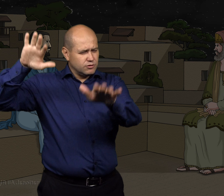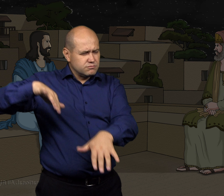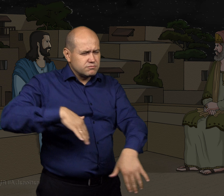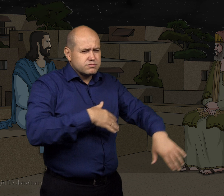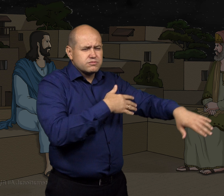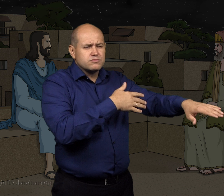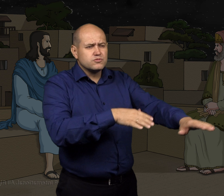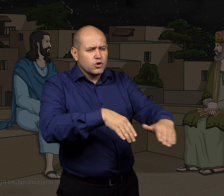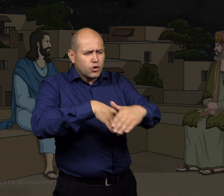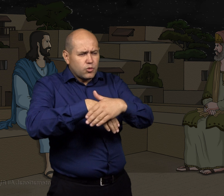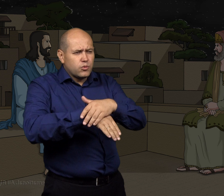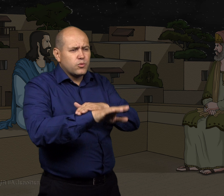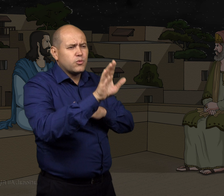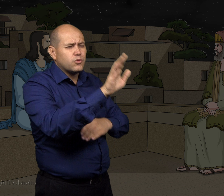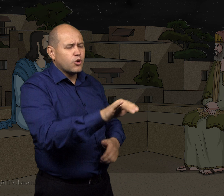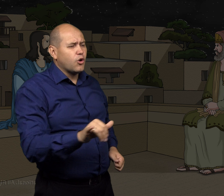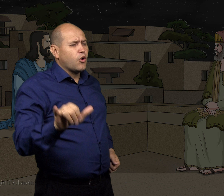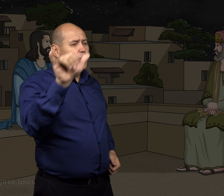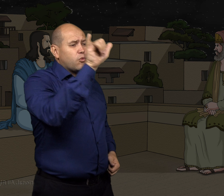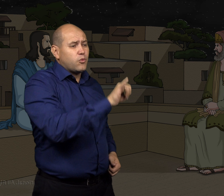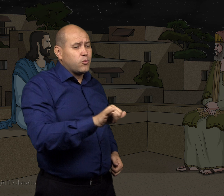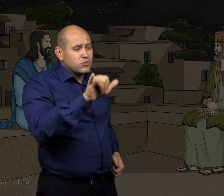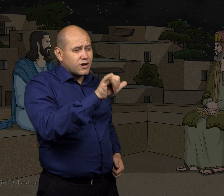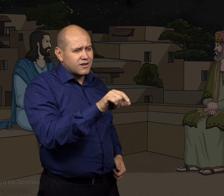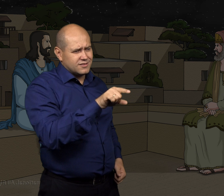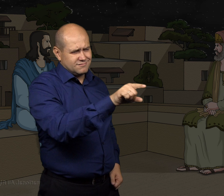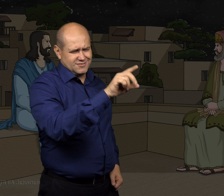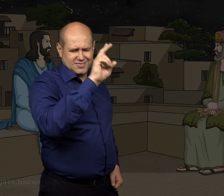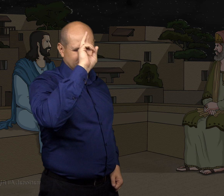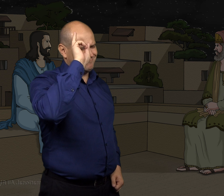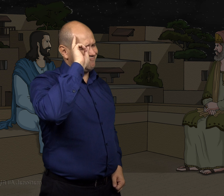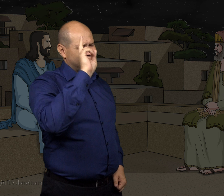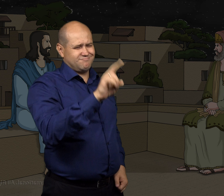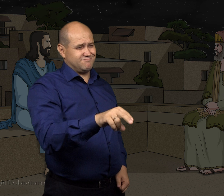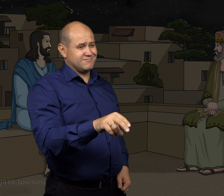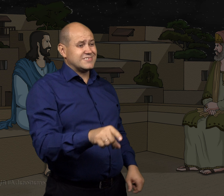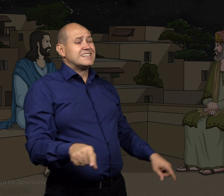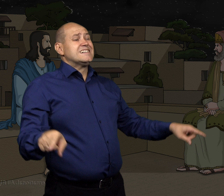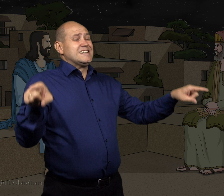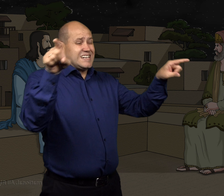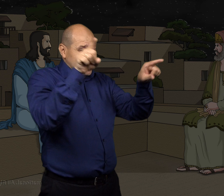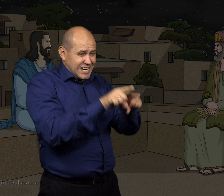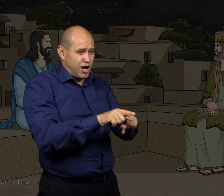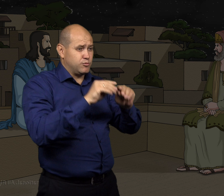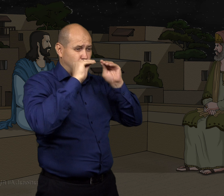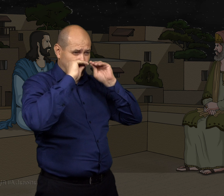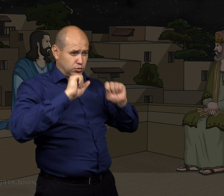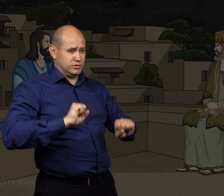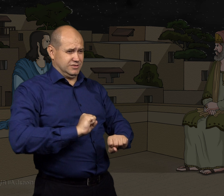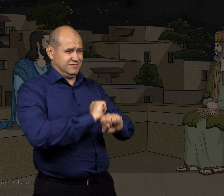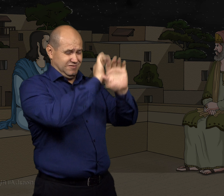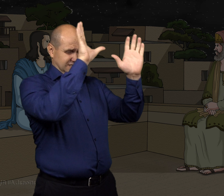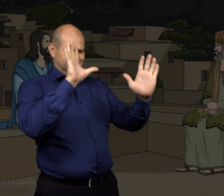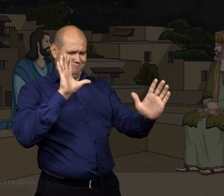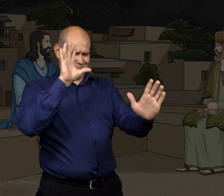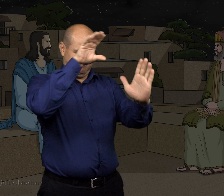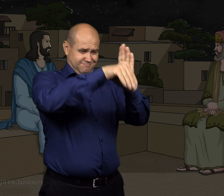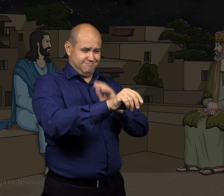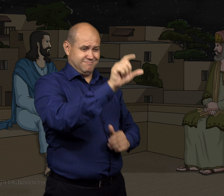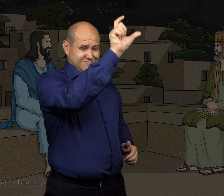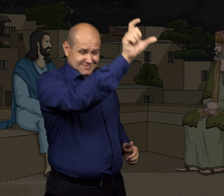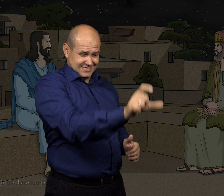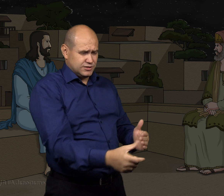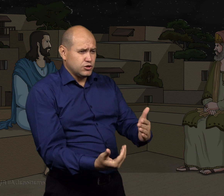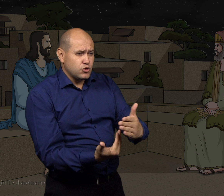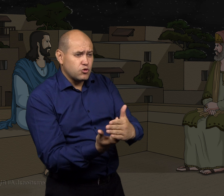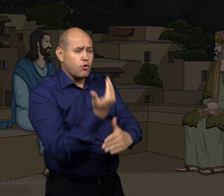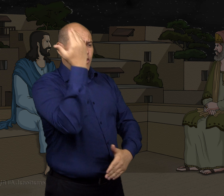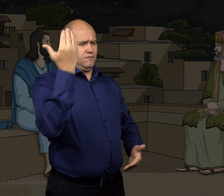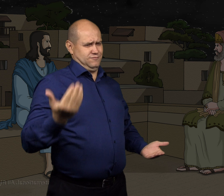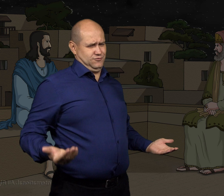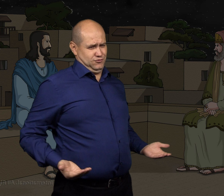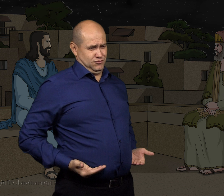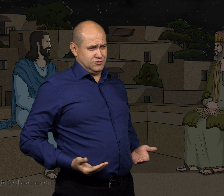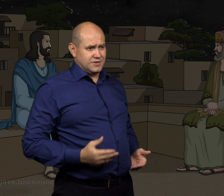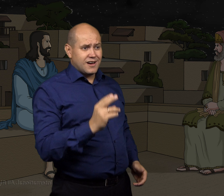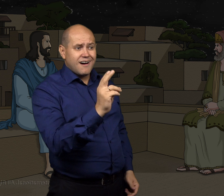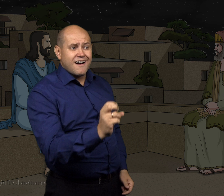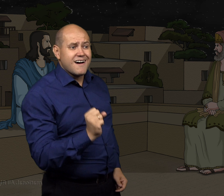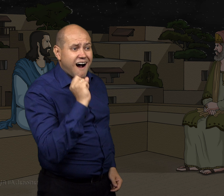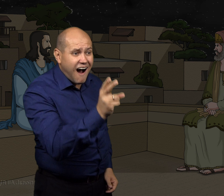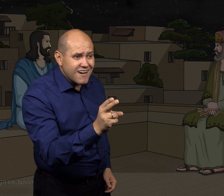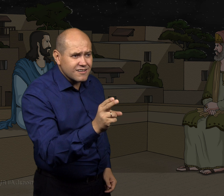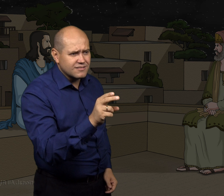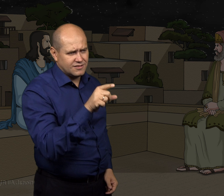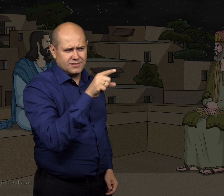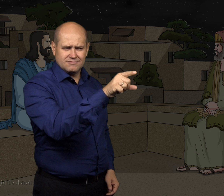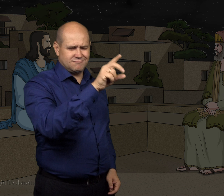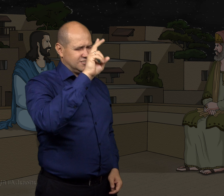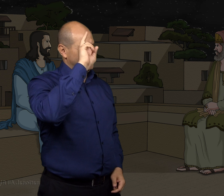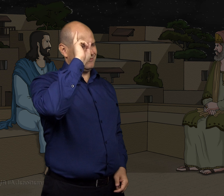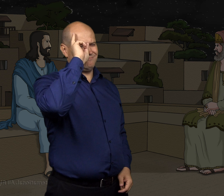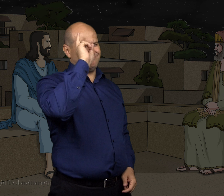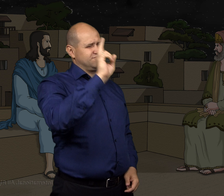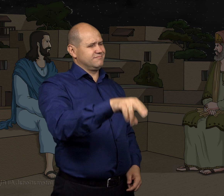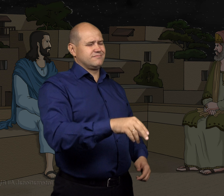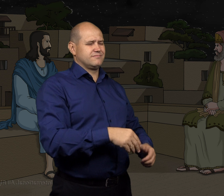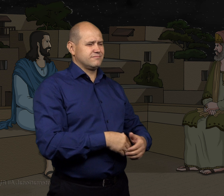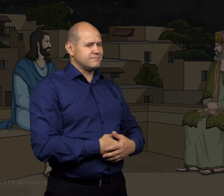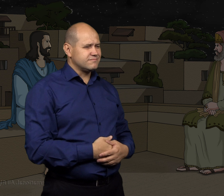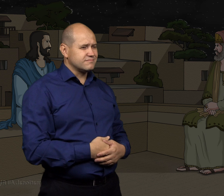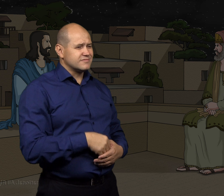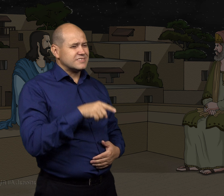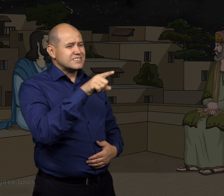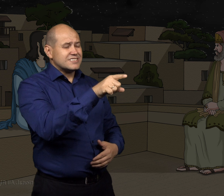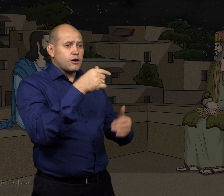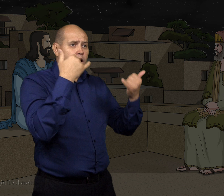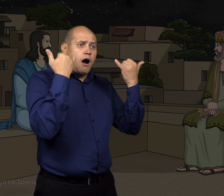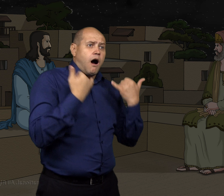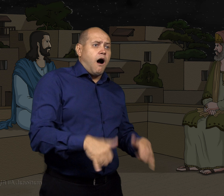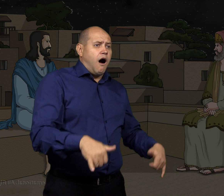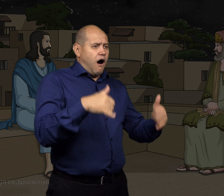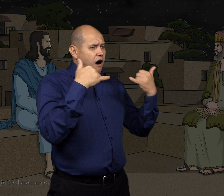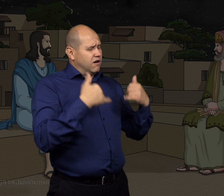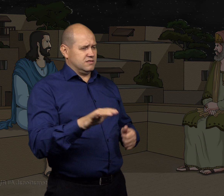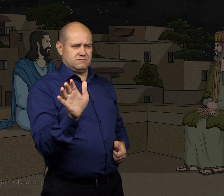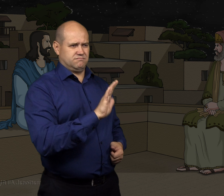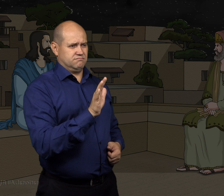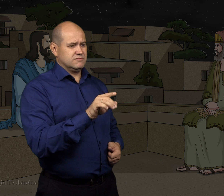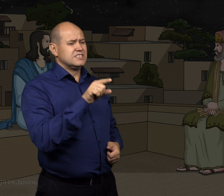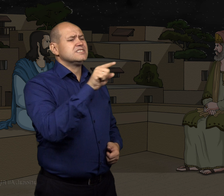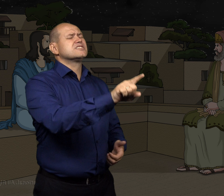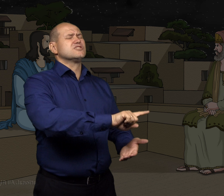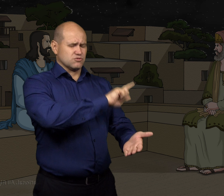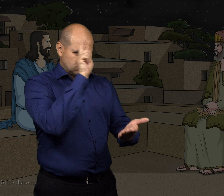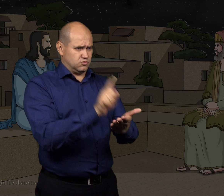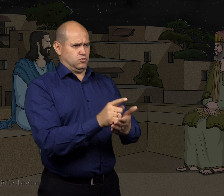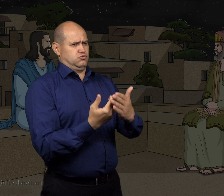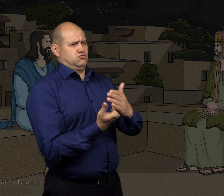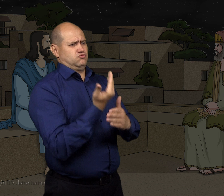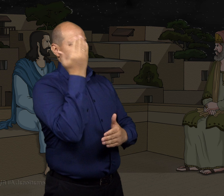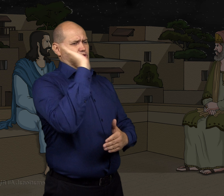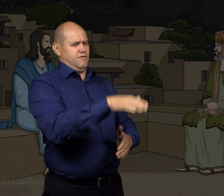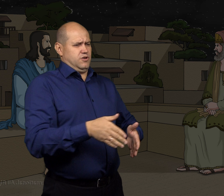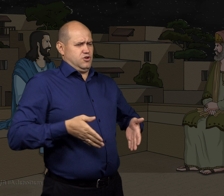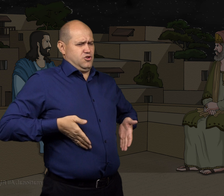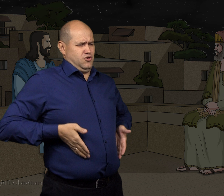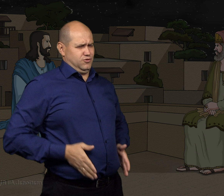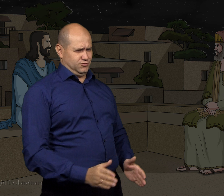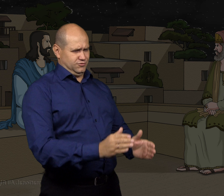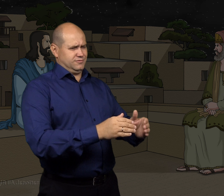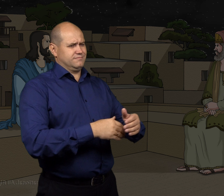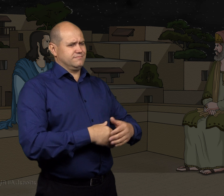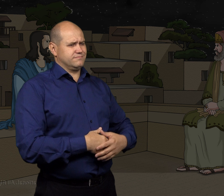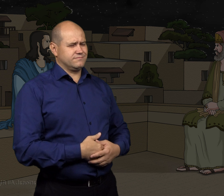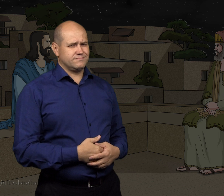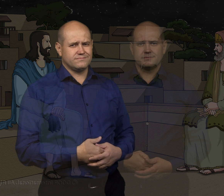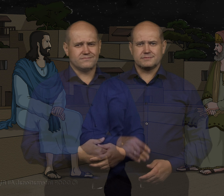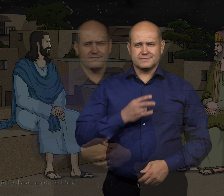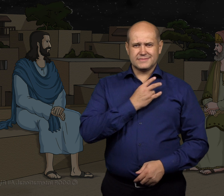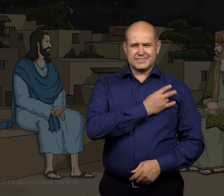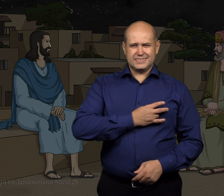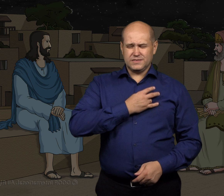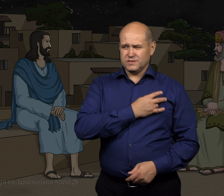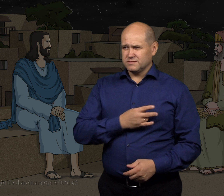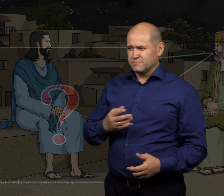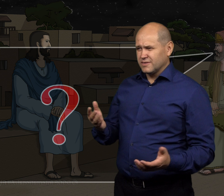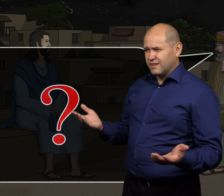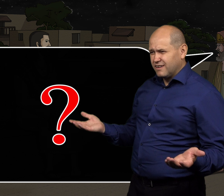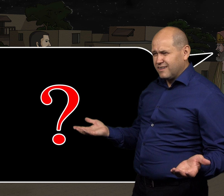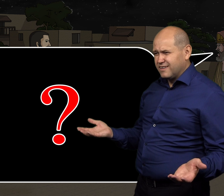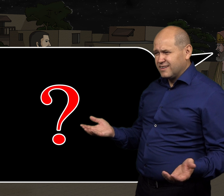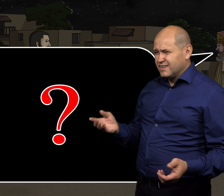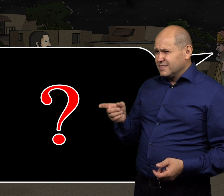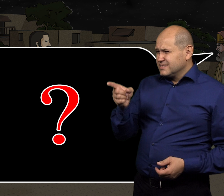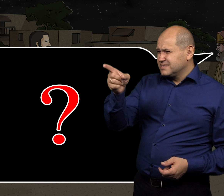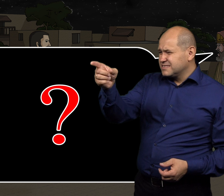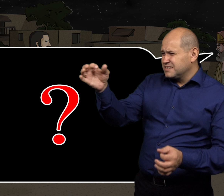You hear its sound, but you do not know where it comes from or where it is going. So it is with everyone born of the Spirit.”